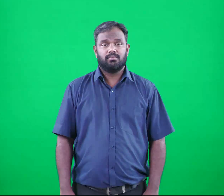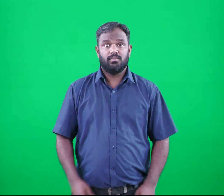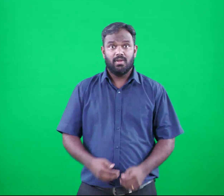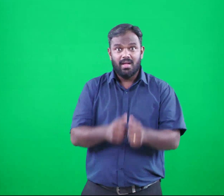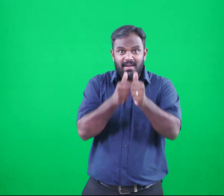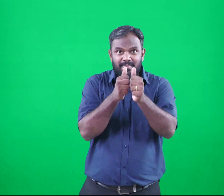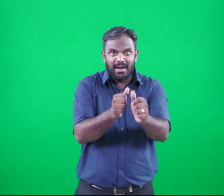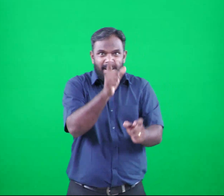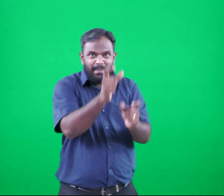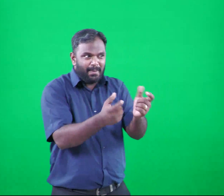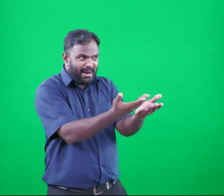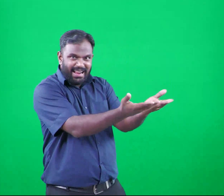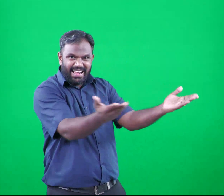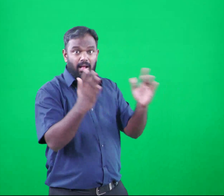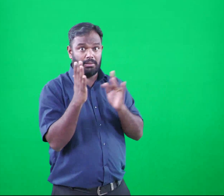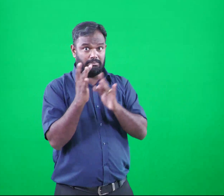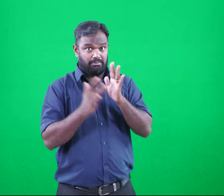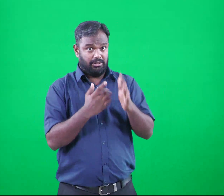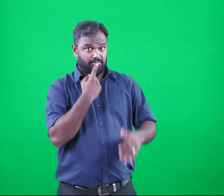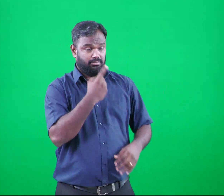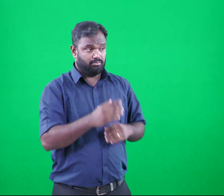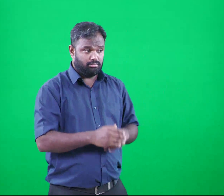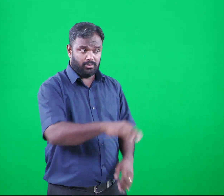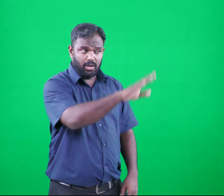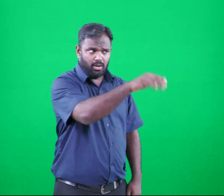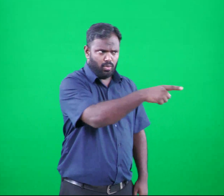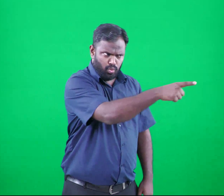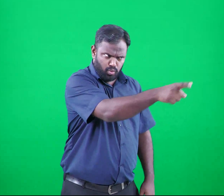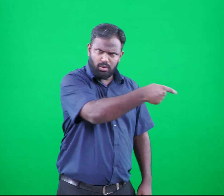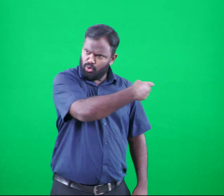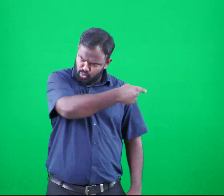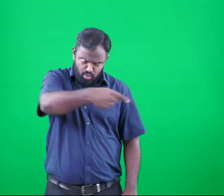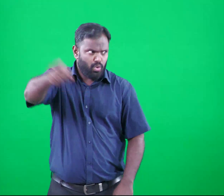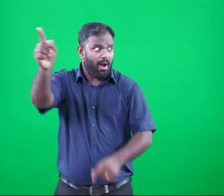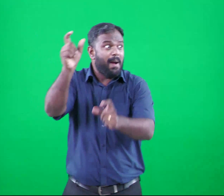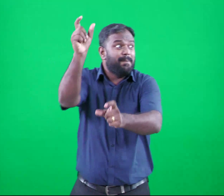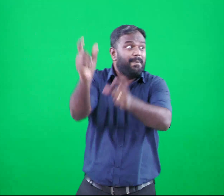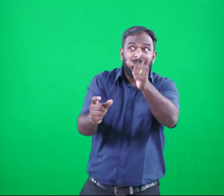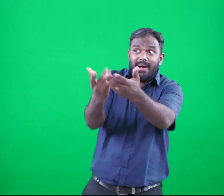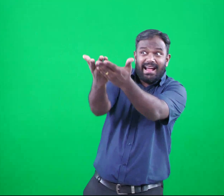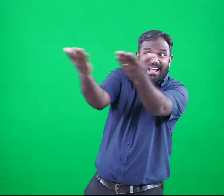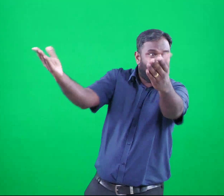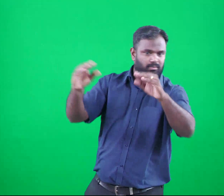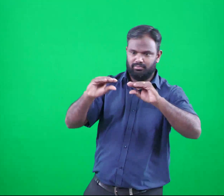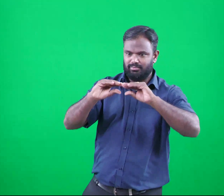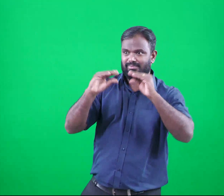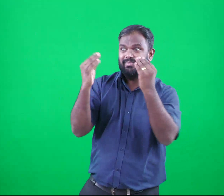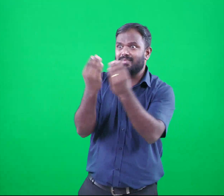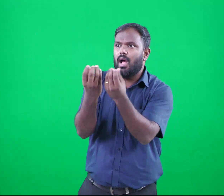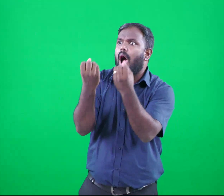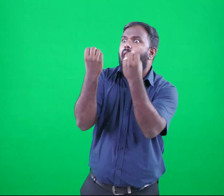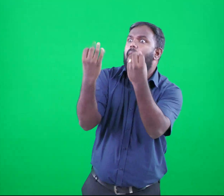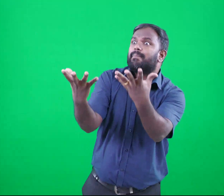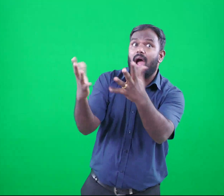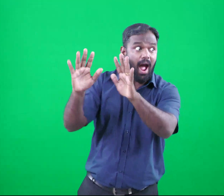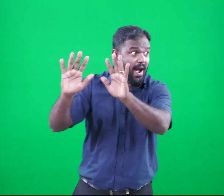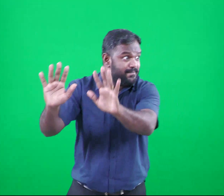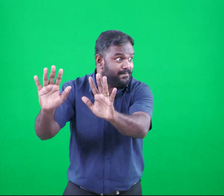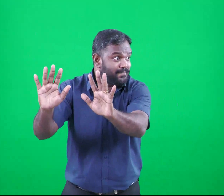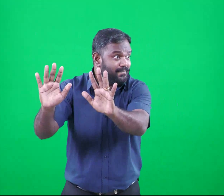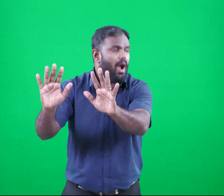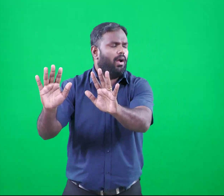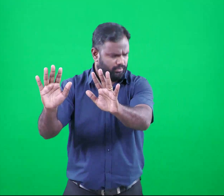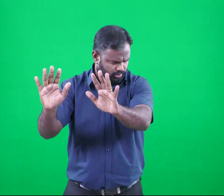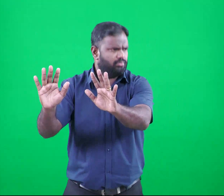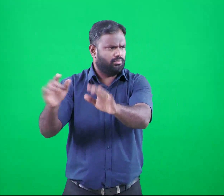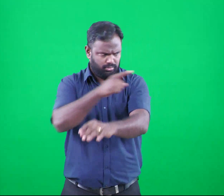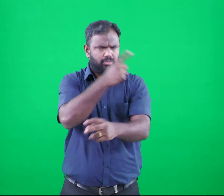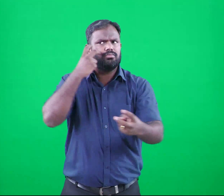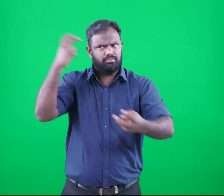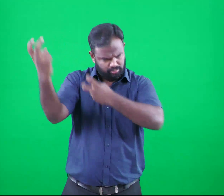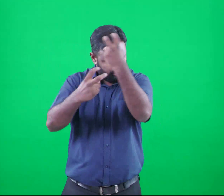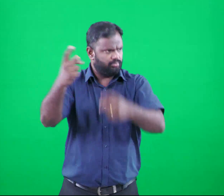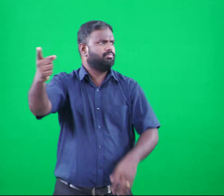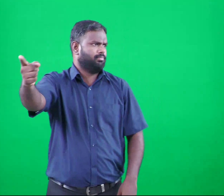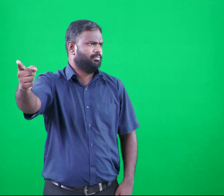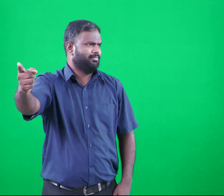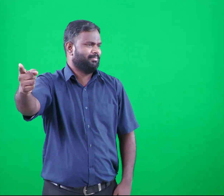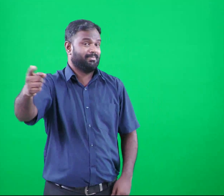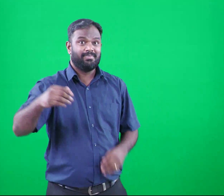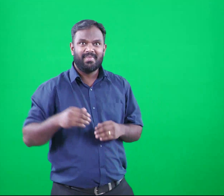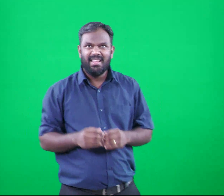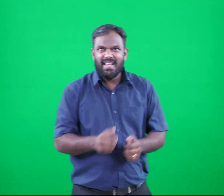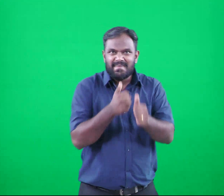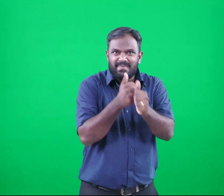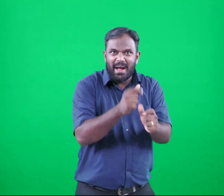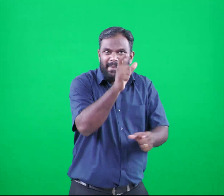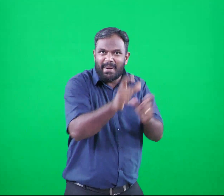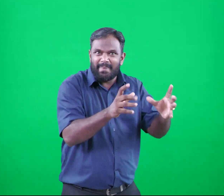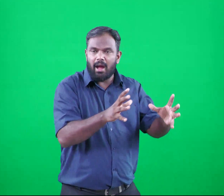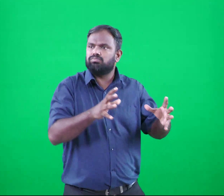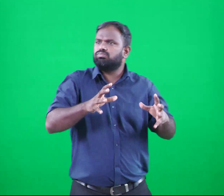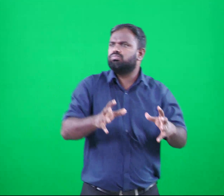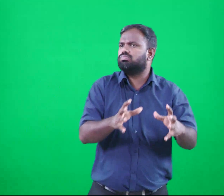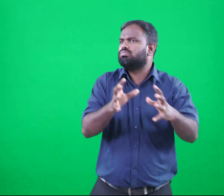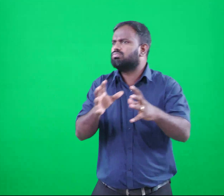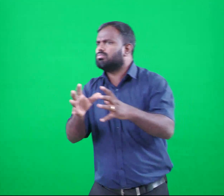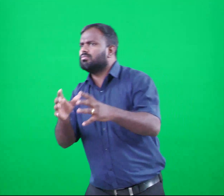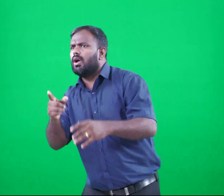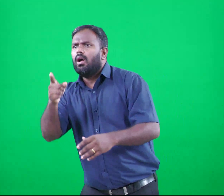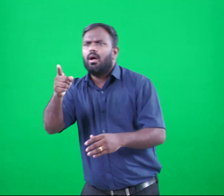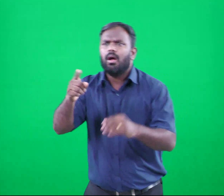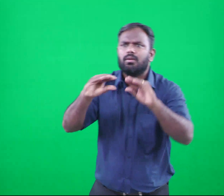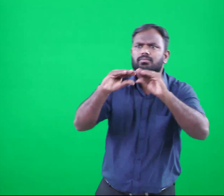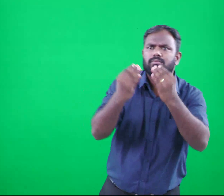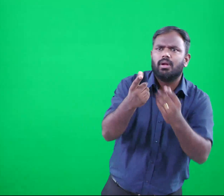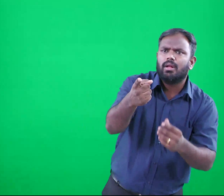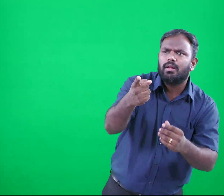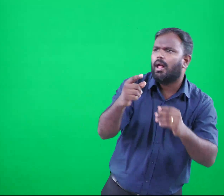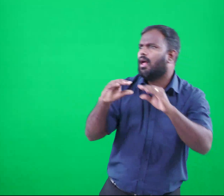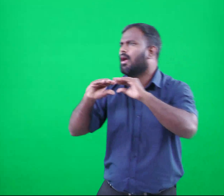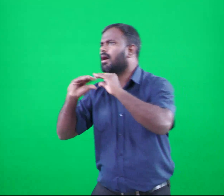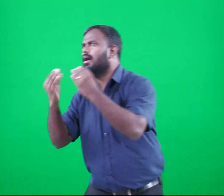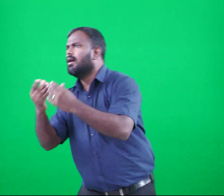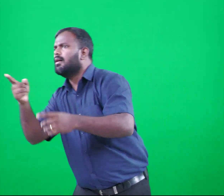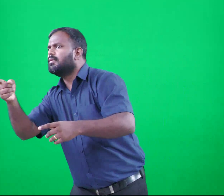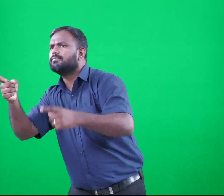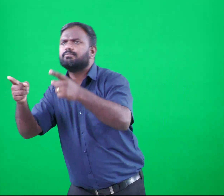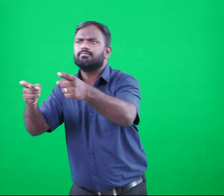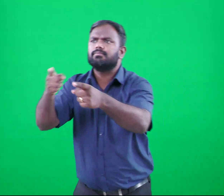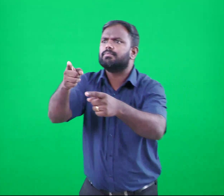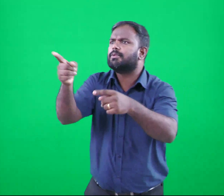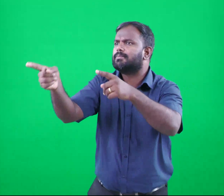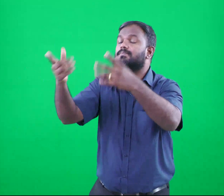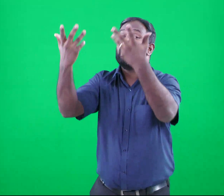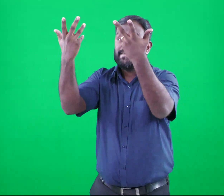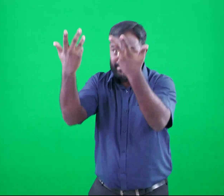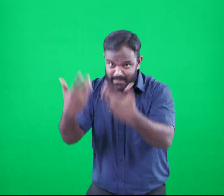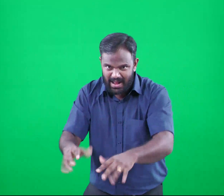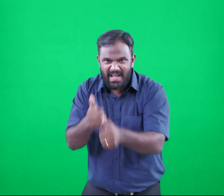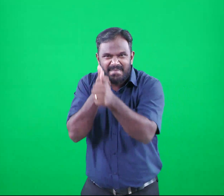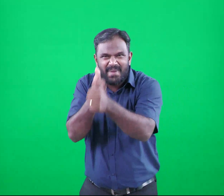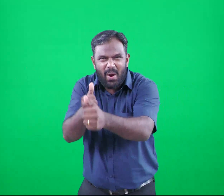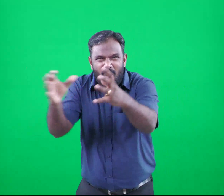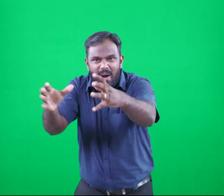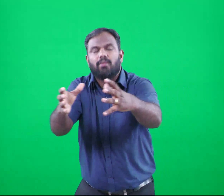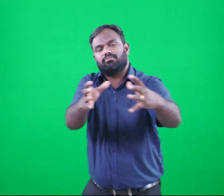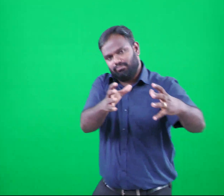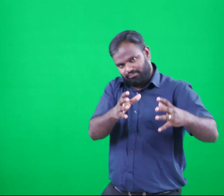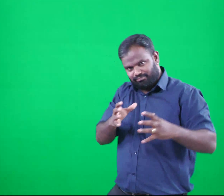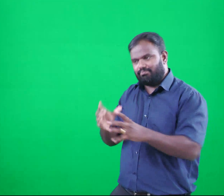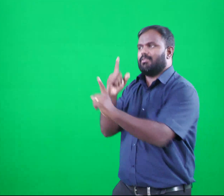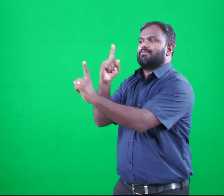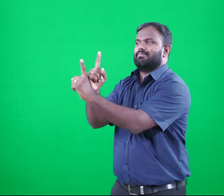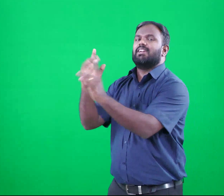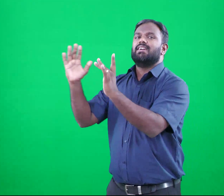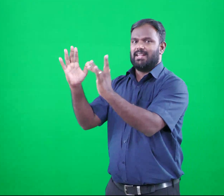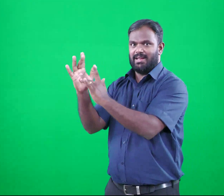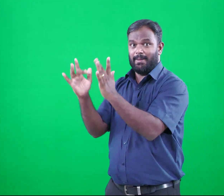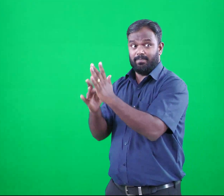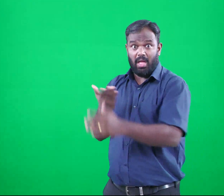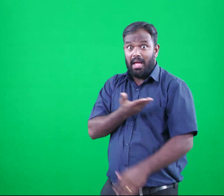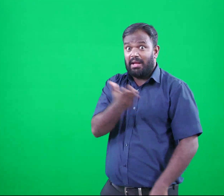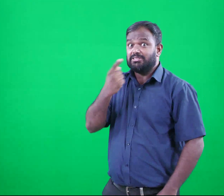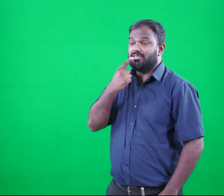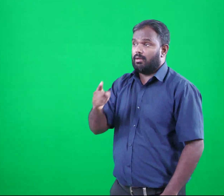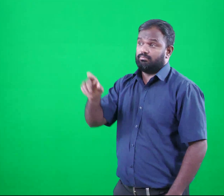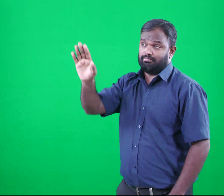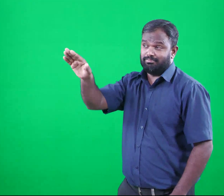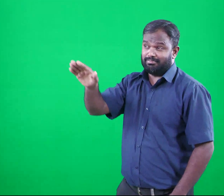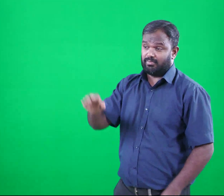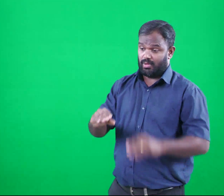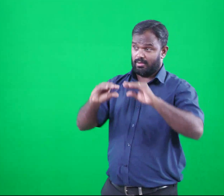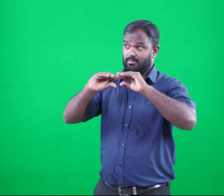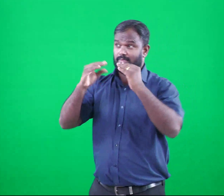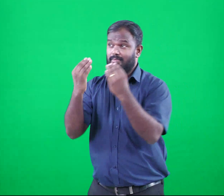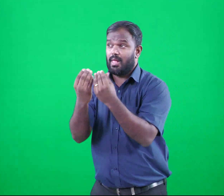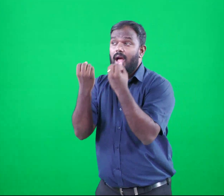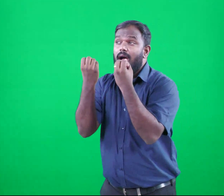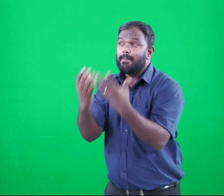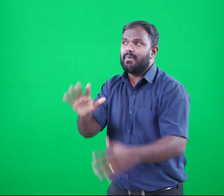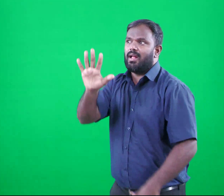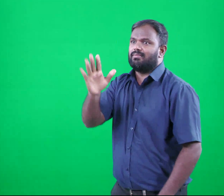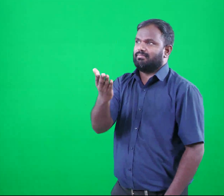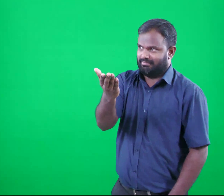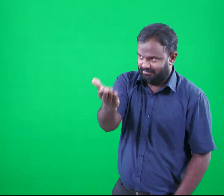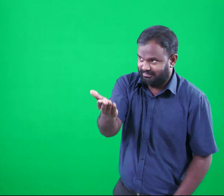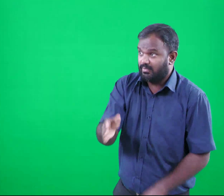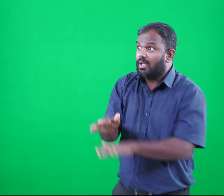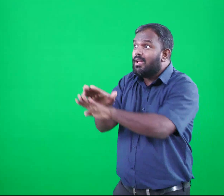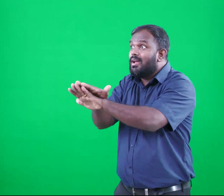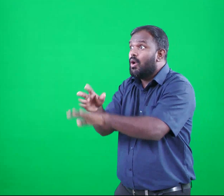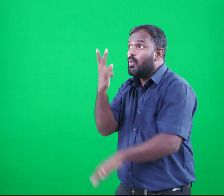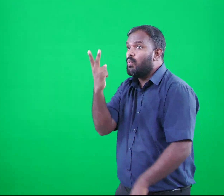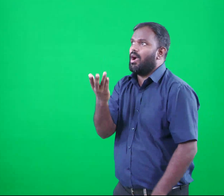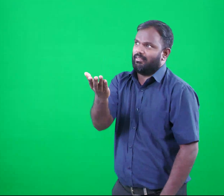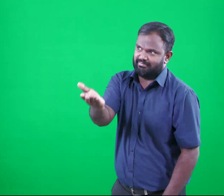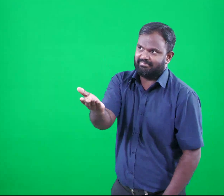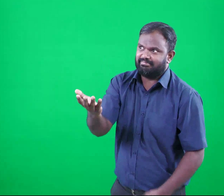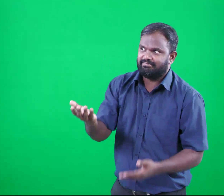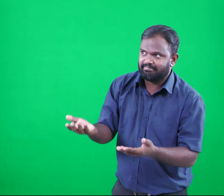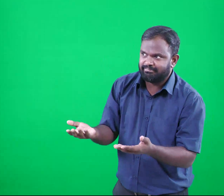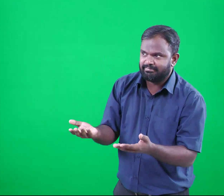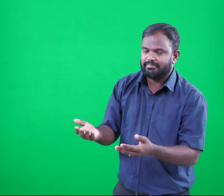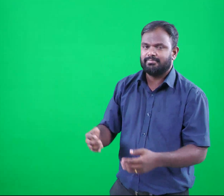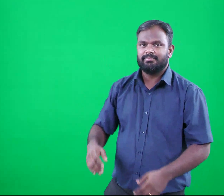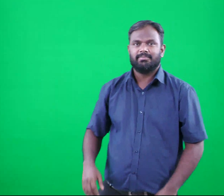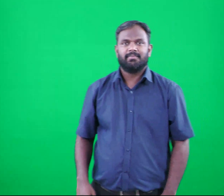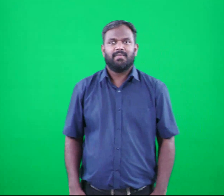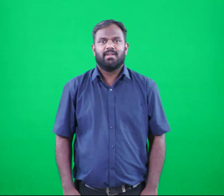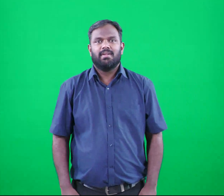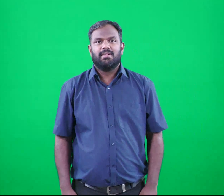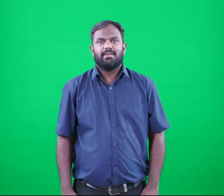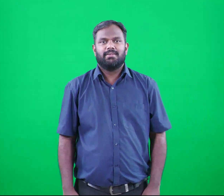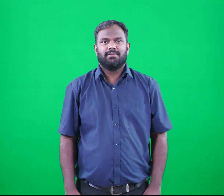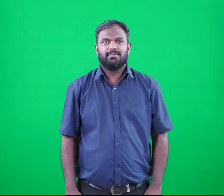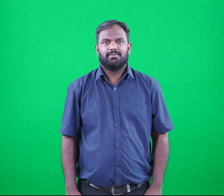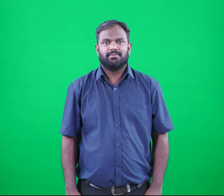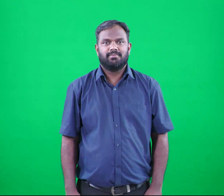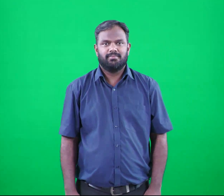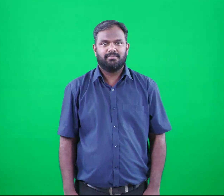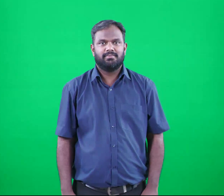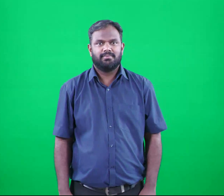"Go and see how many loaves you have," He told them. And after checking, they said, "Five- and two fish."